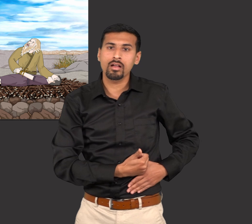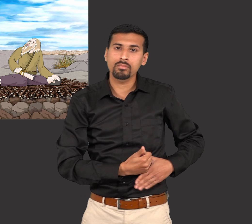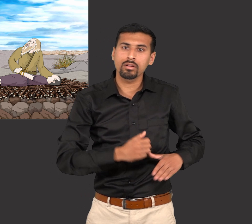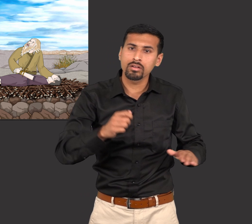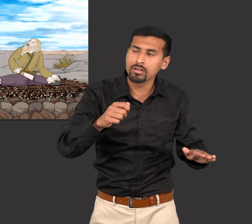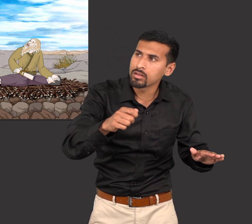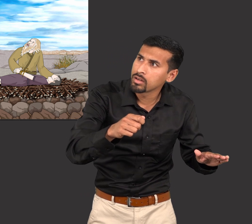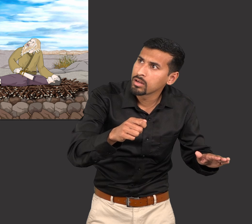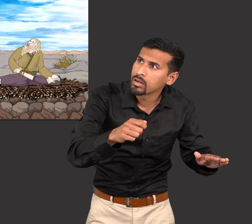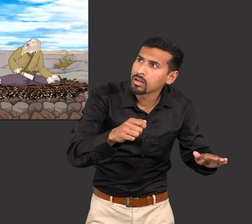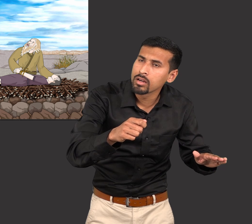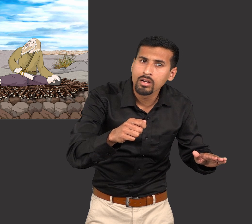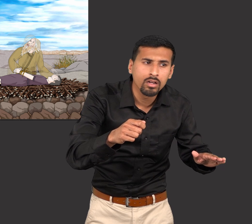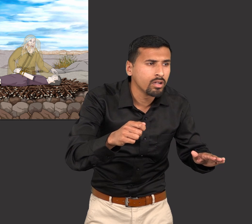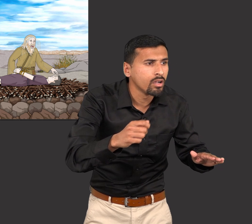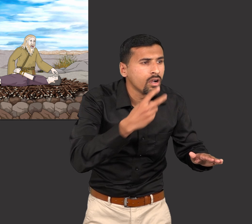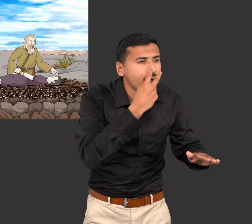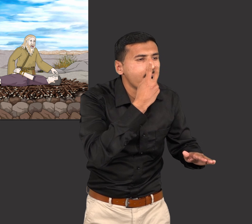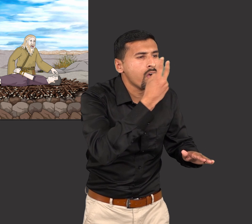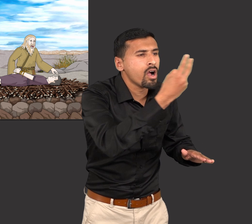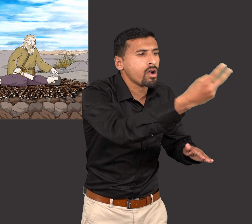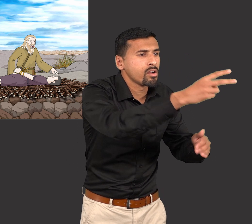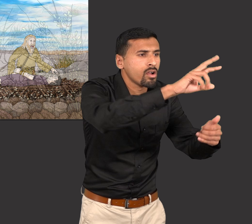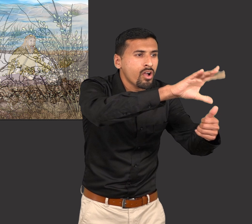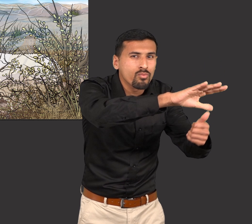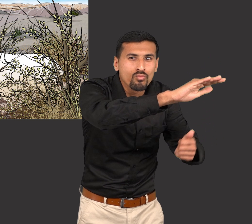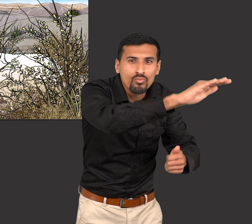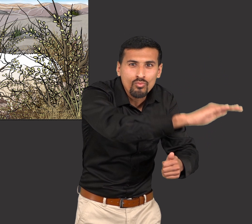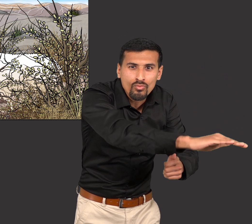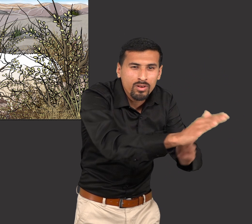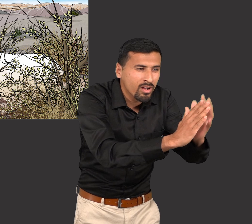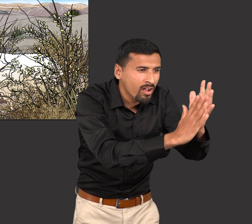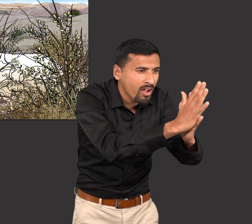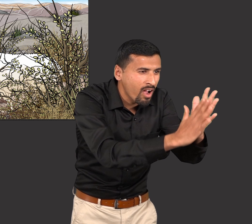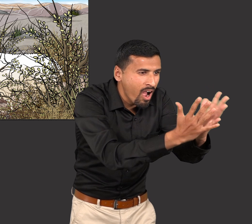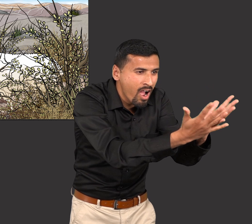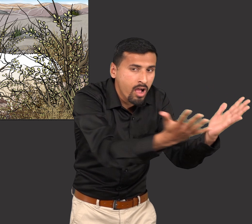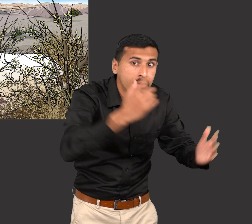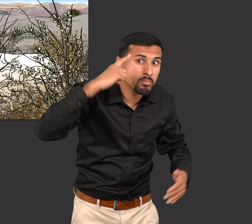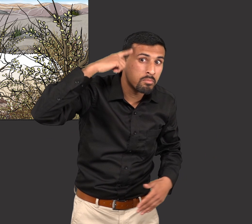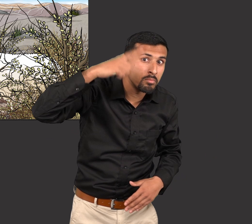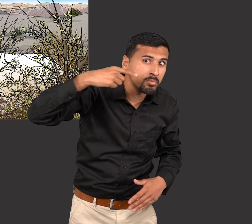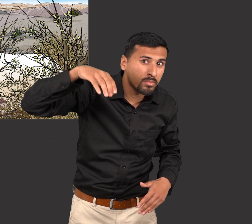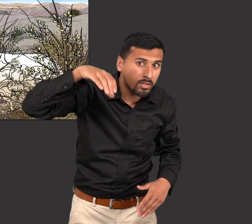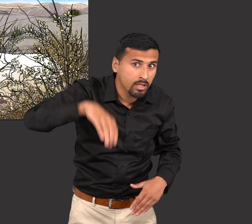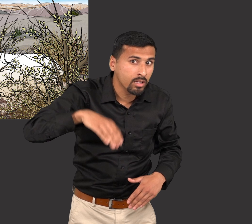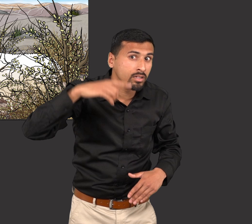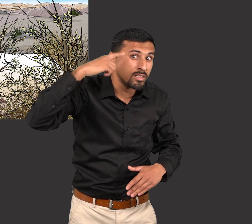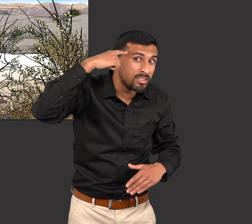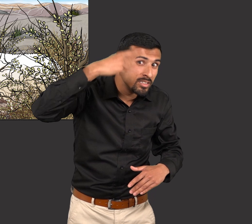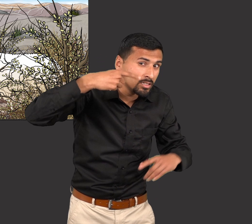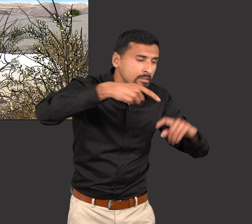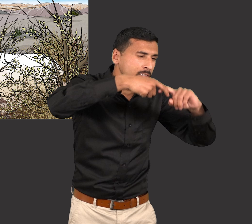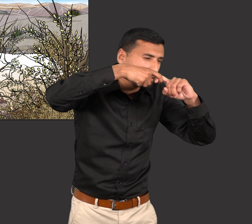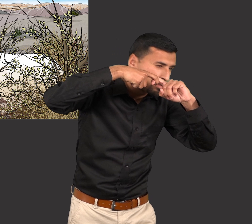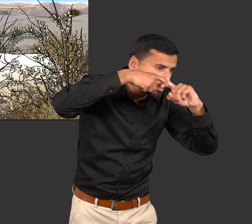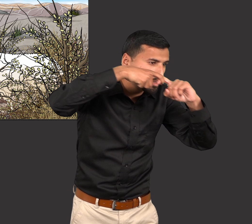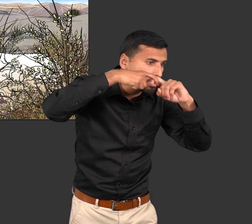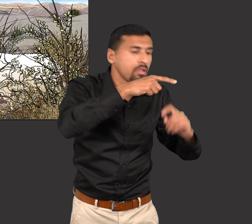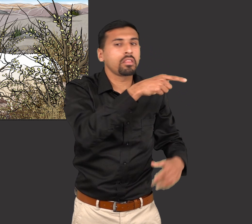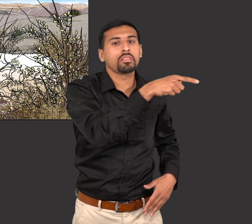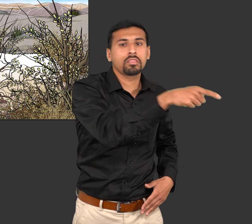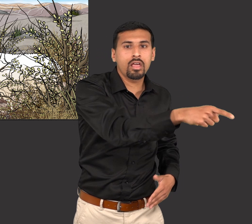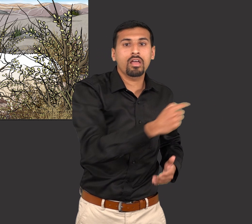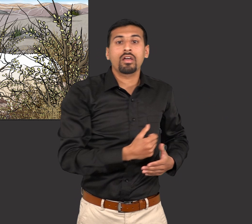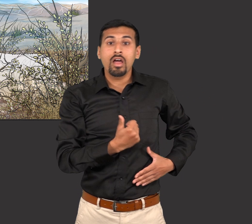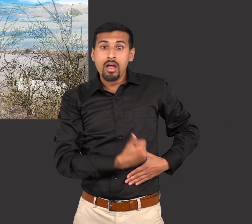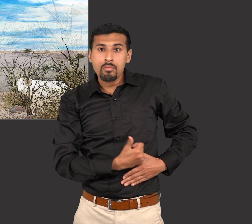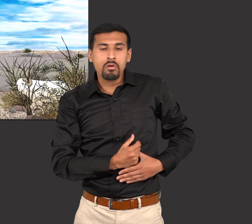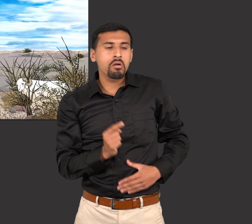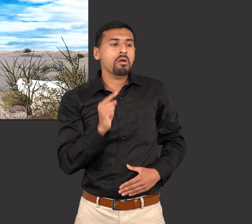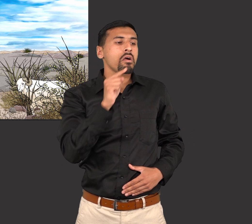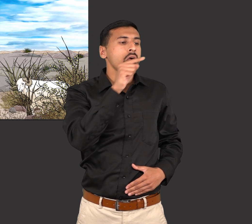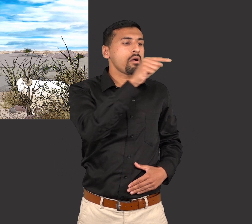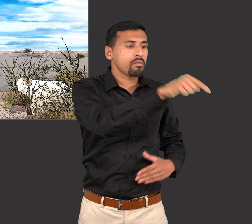Then Abraham looked up and saw behind him a ram in a thicket, caught by its horns.